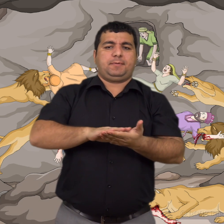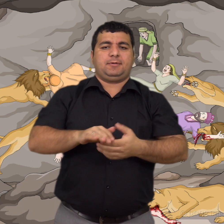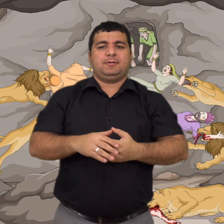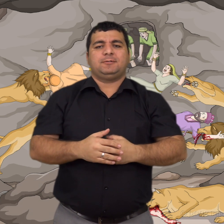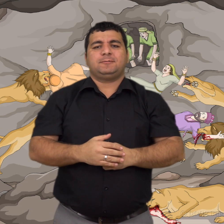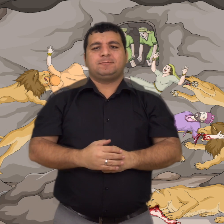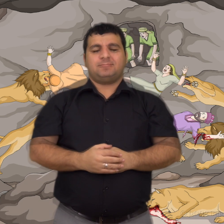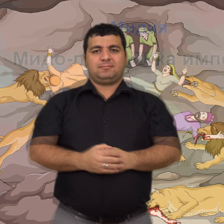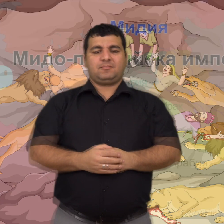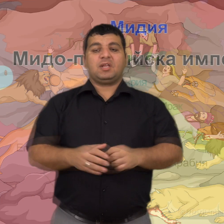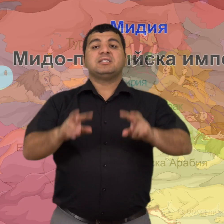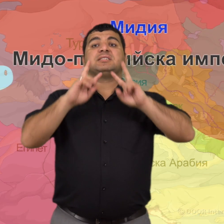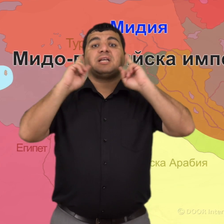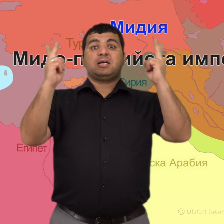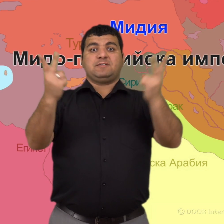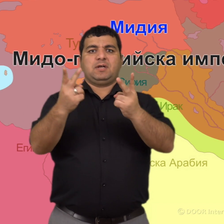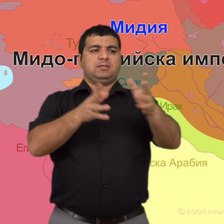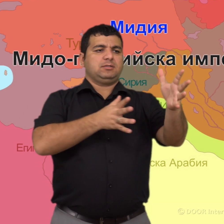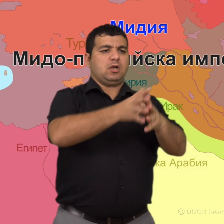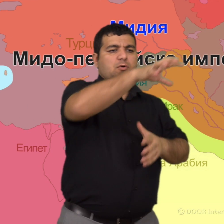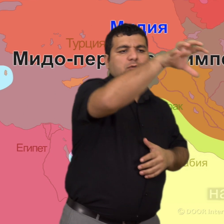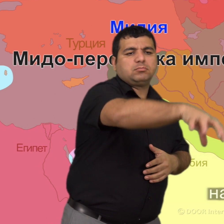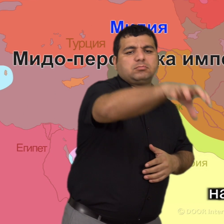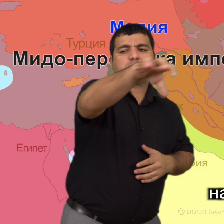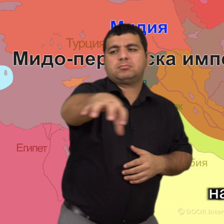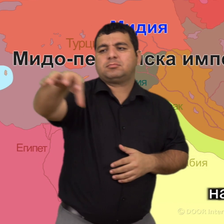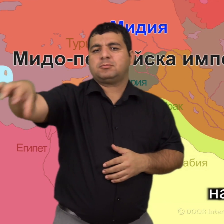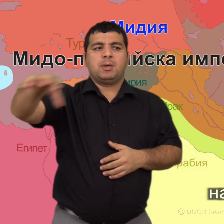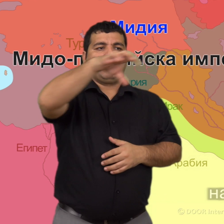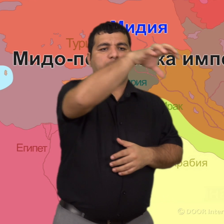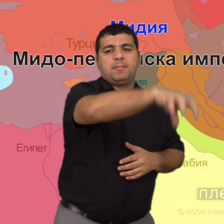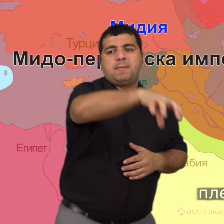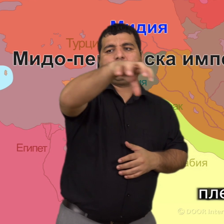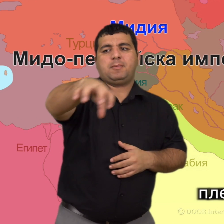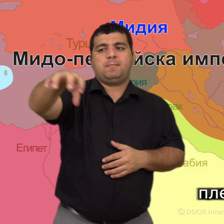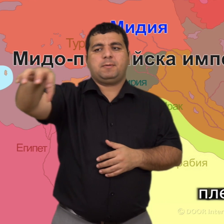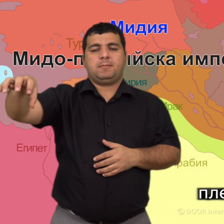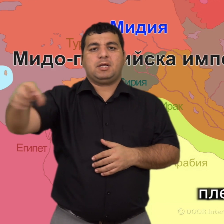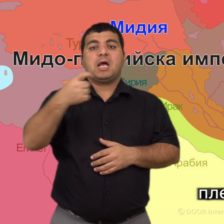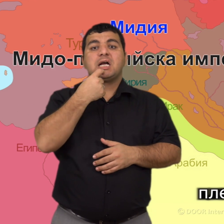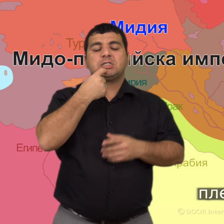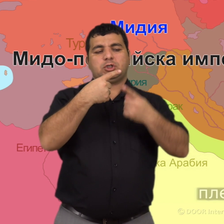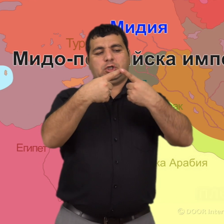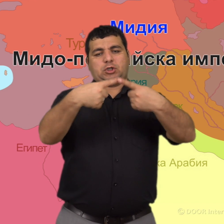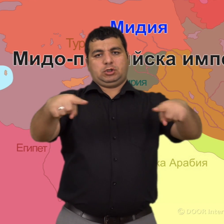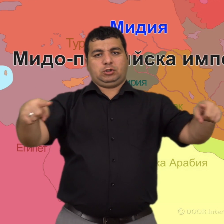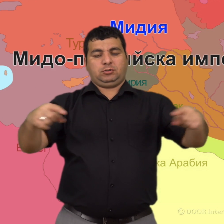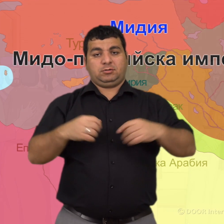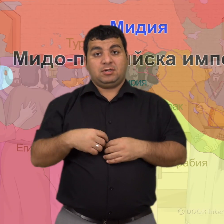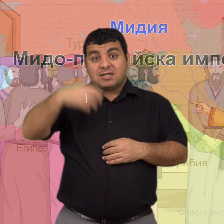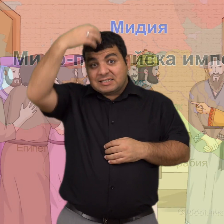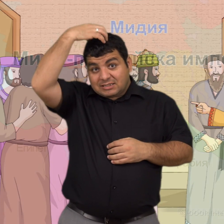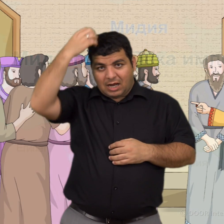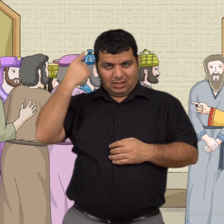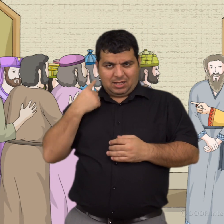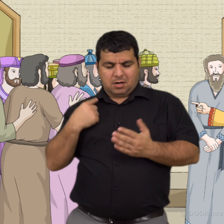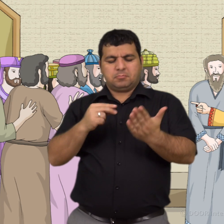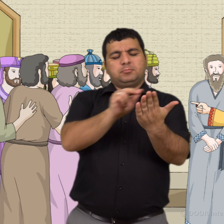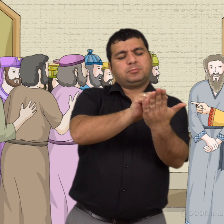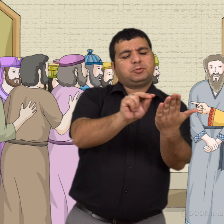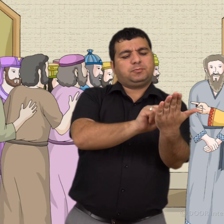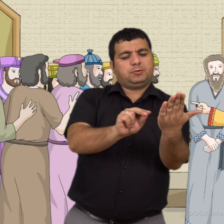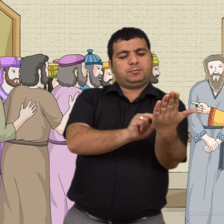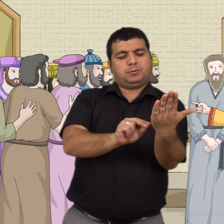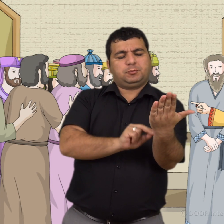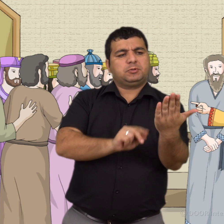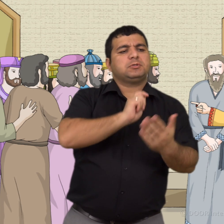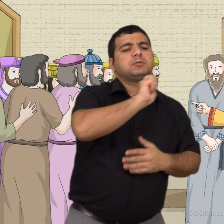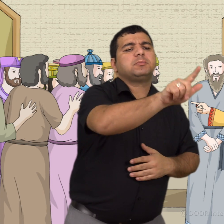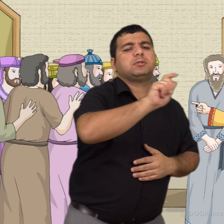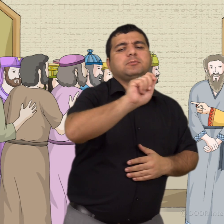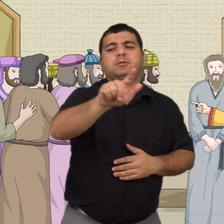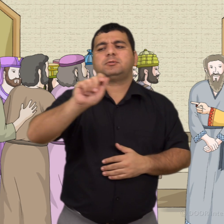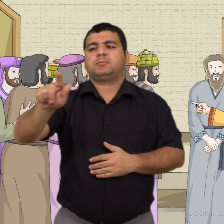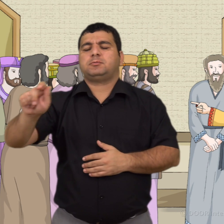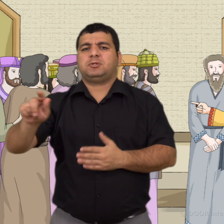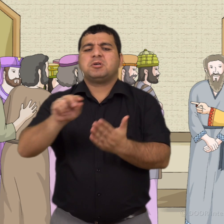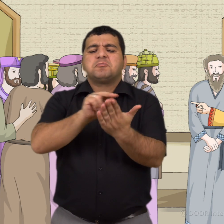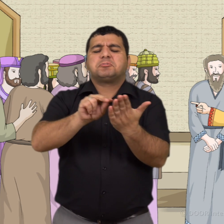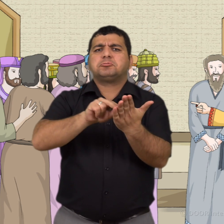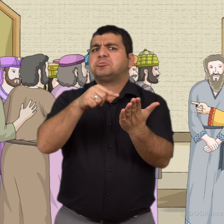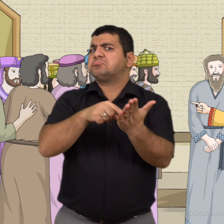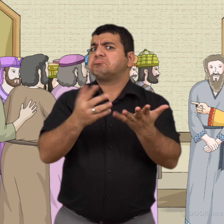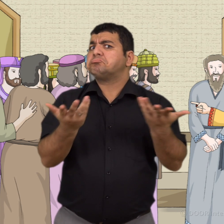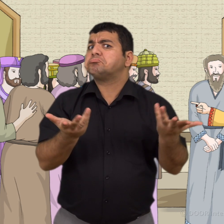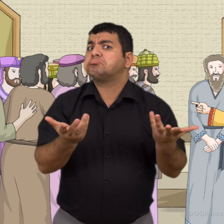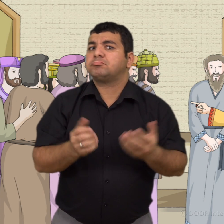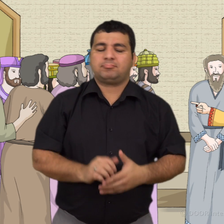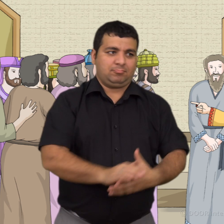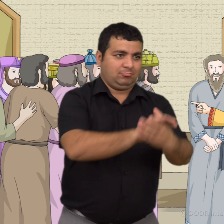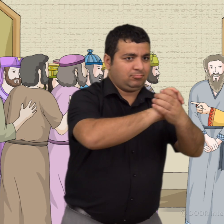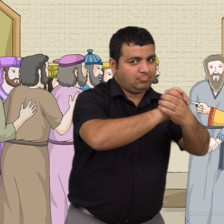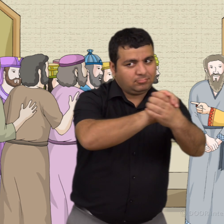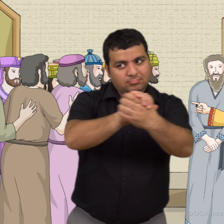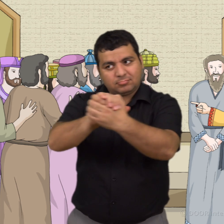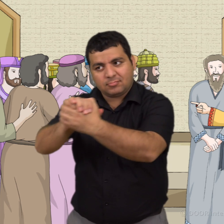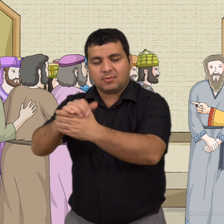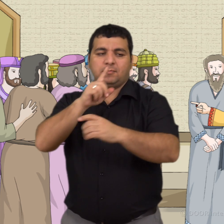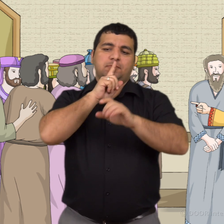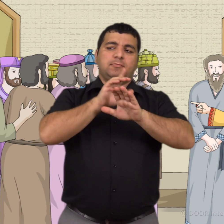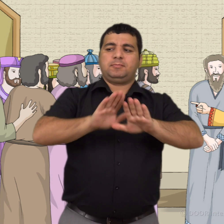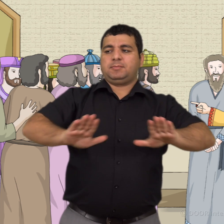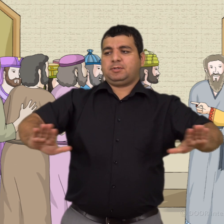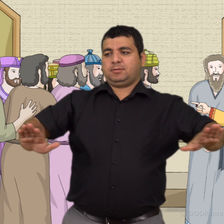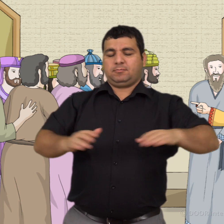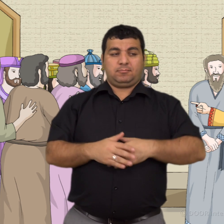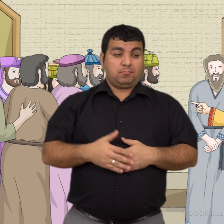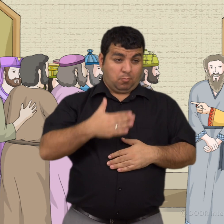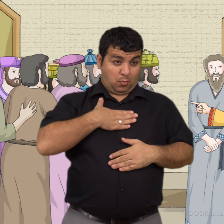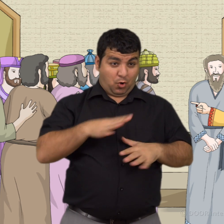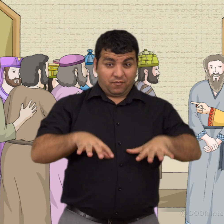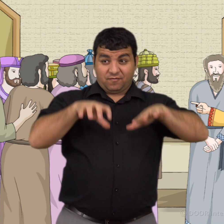Then King Darius wrote to the people of every nation and language throughout the land: “May your prosperity abound.